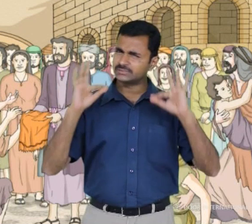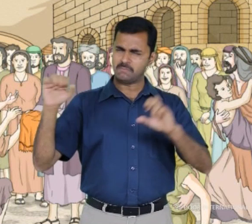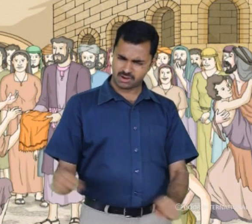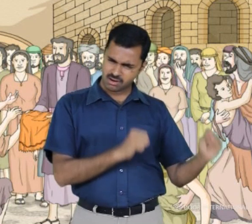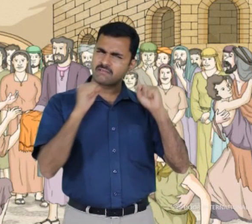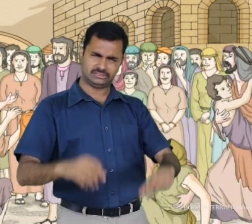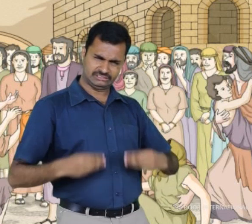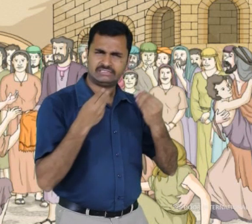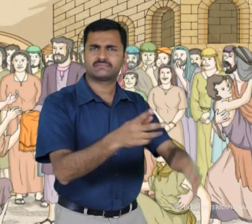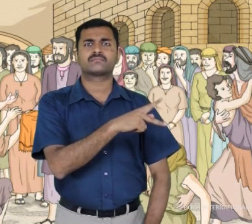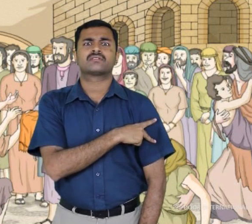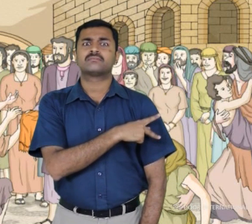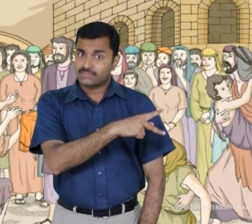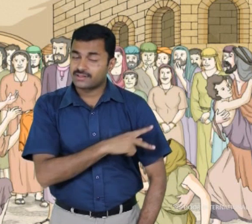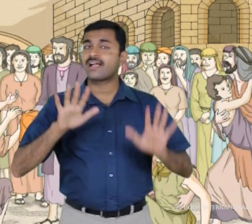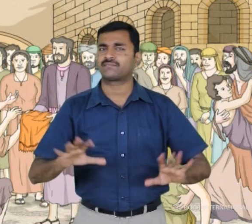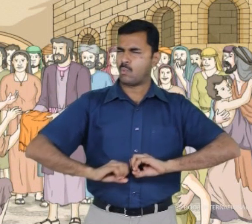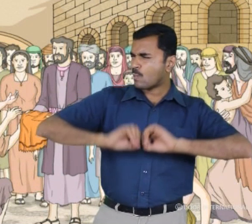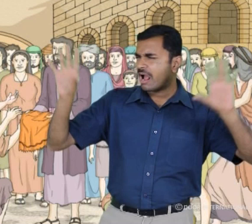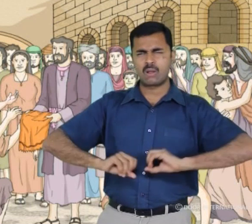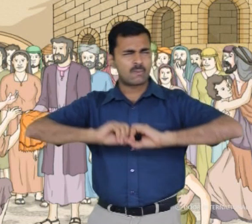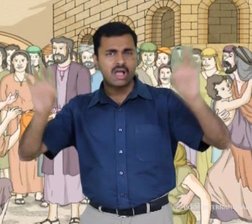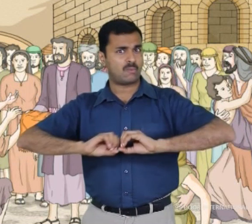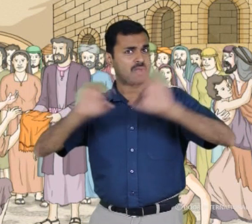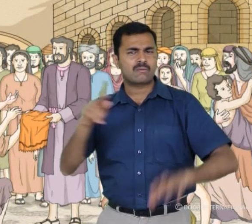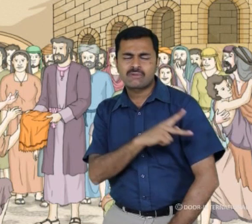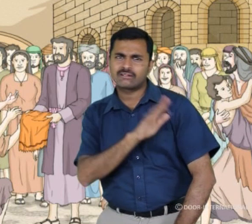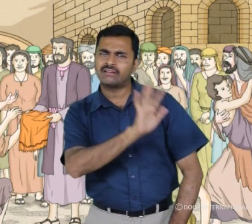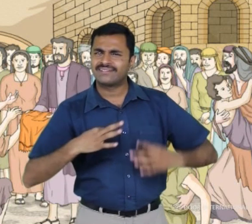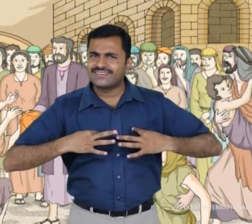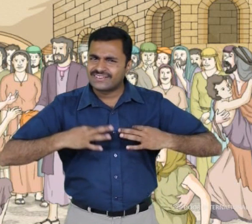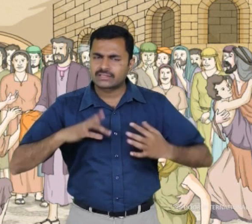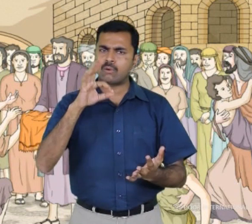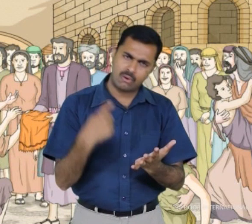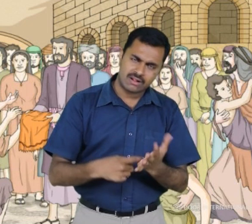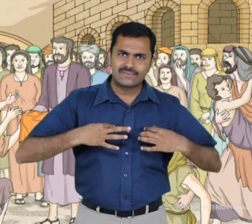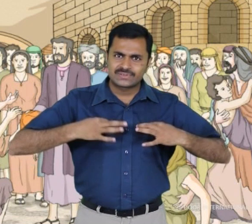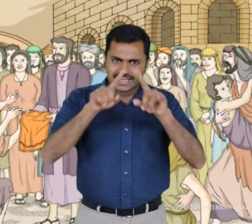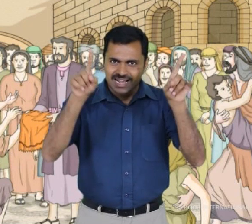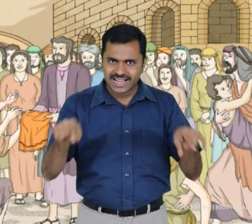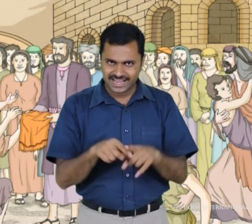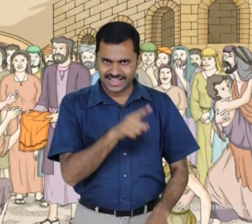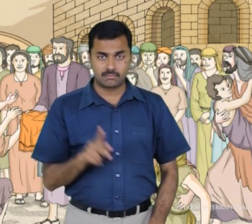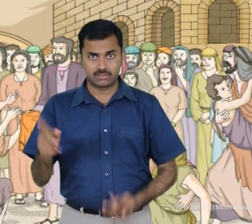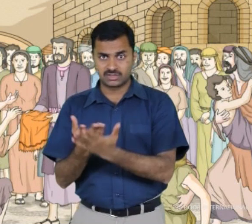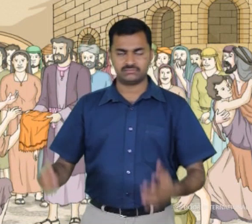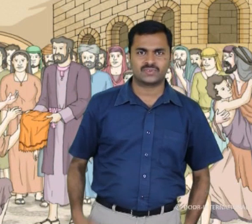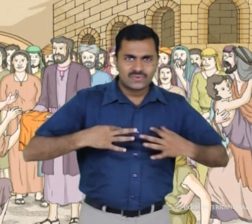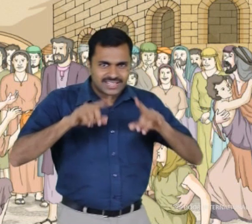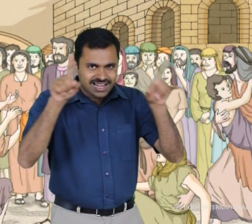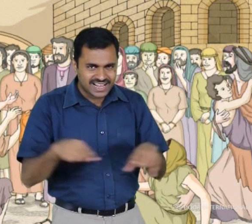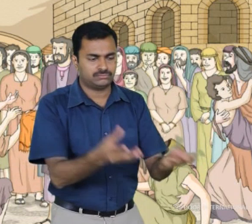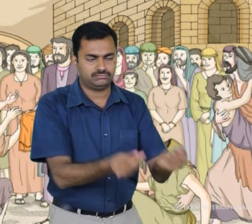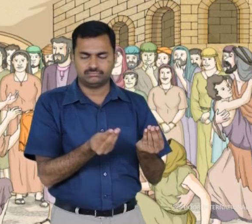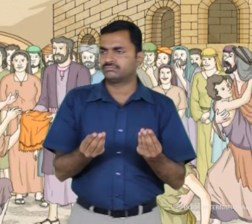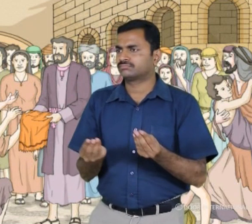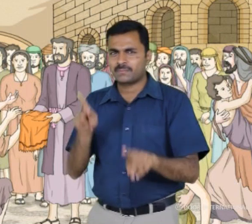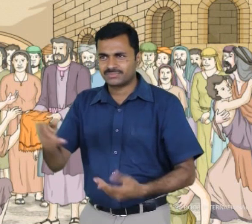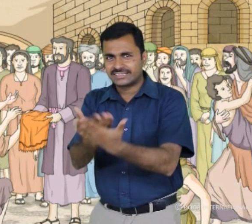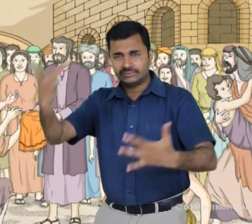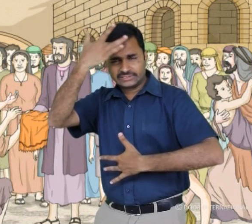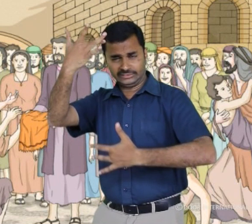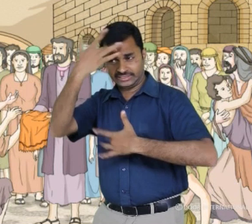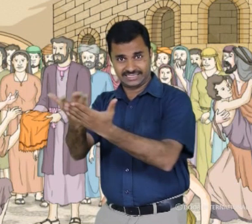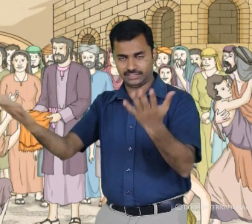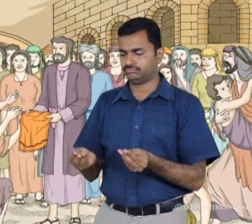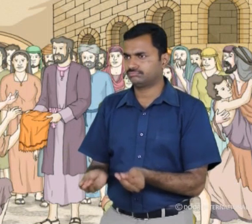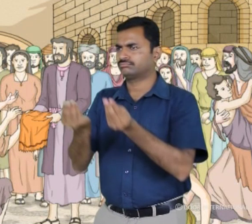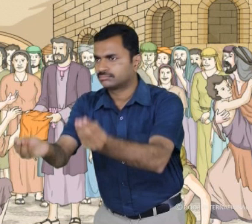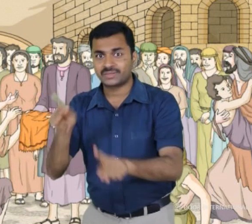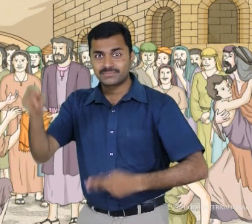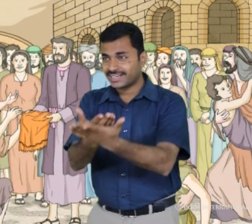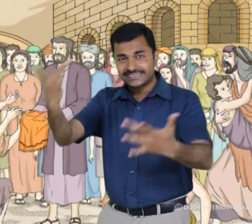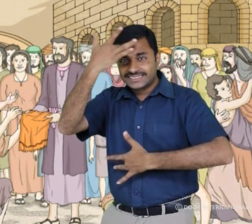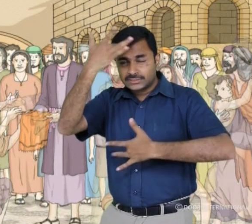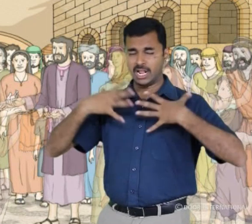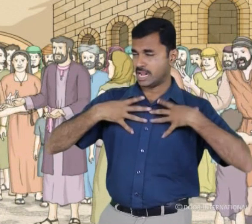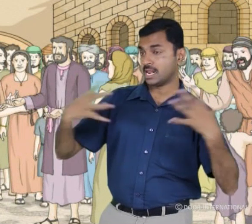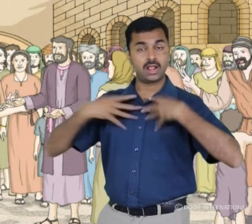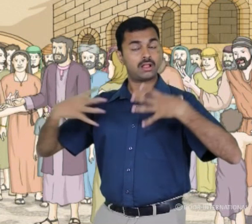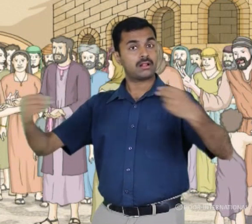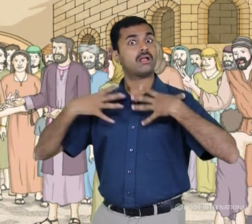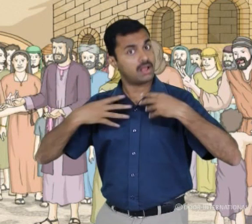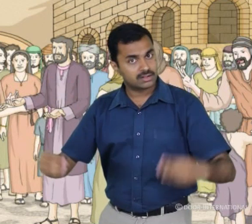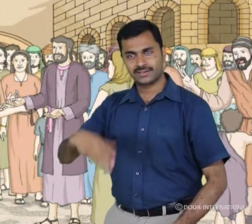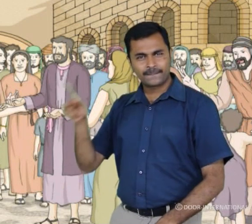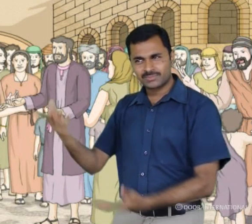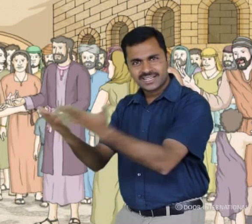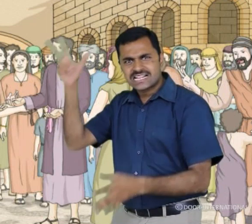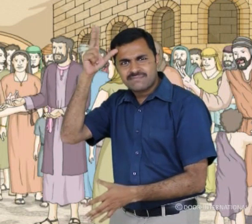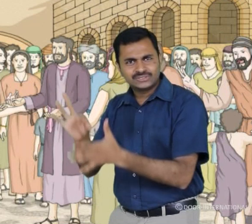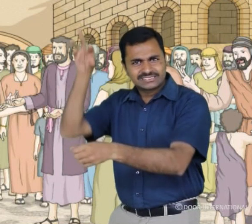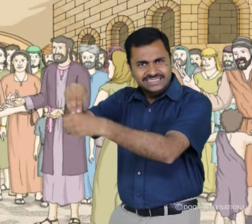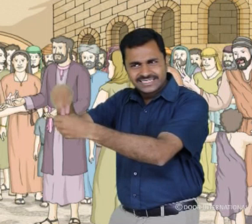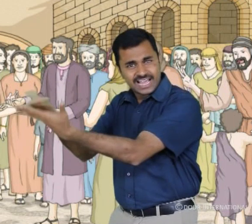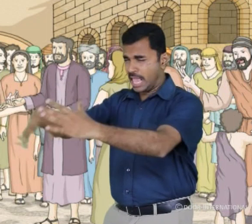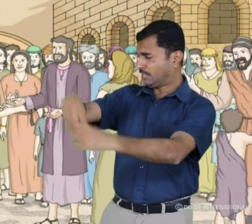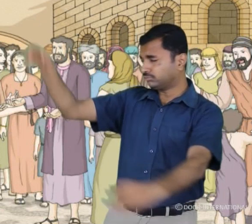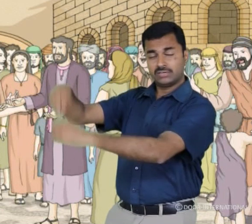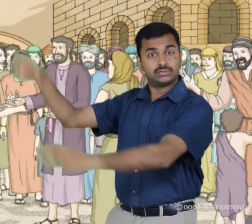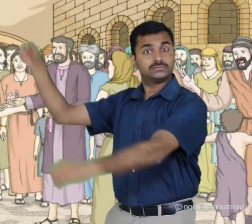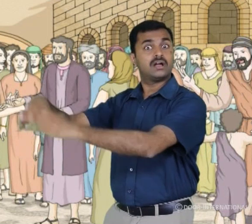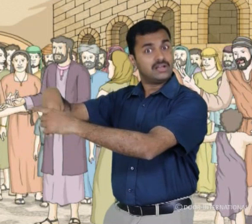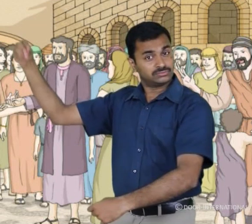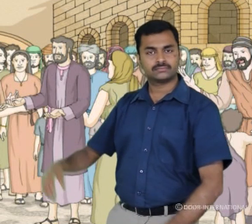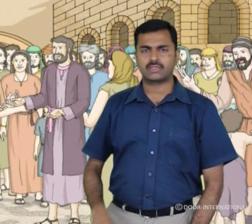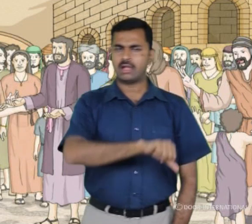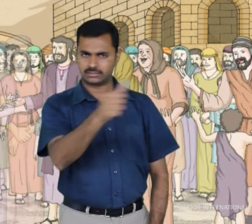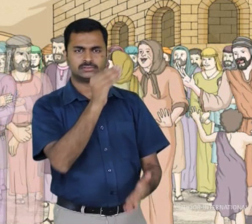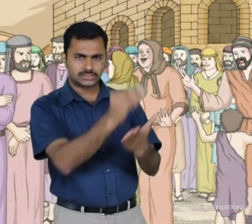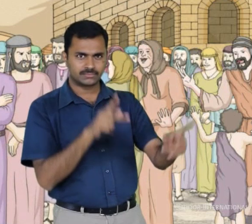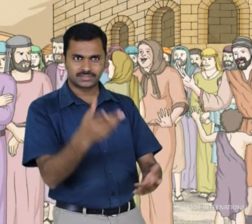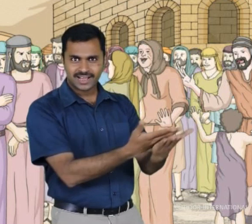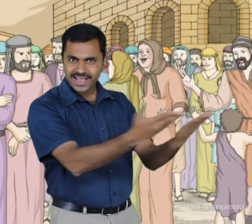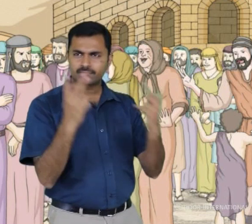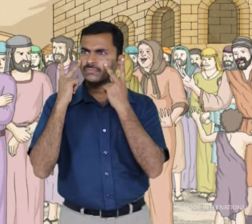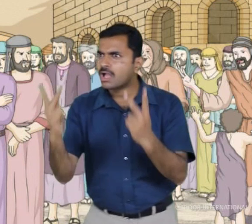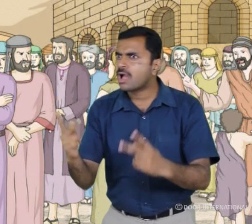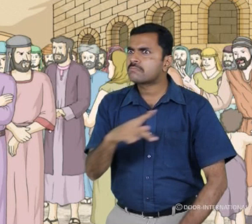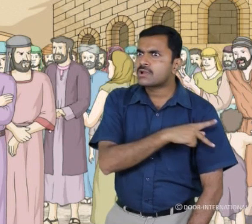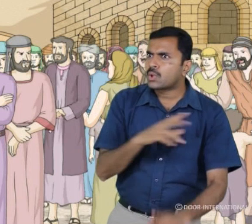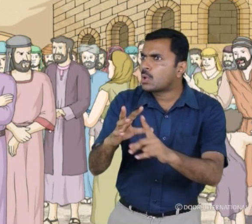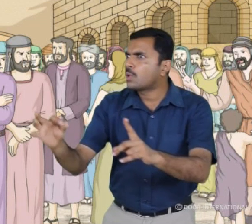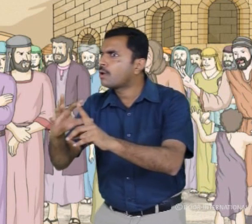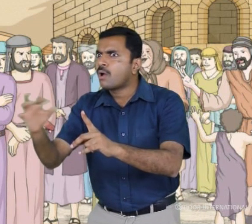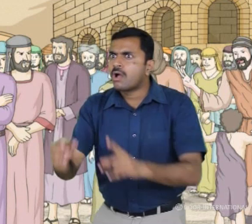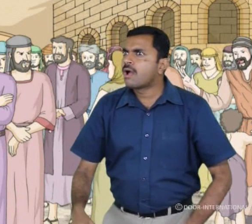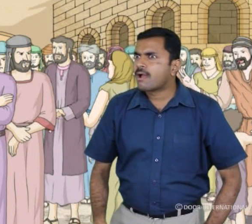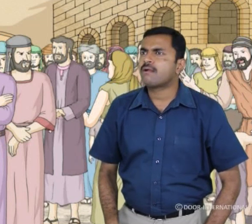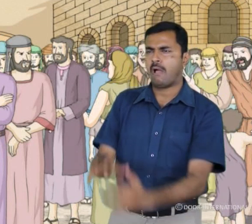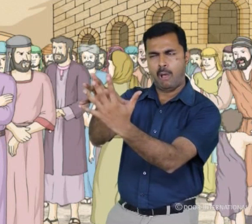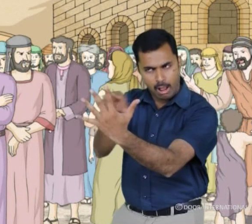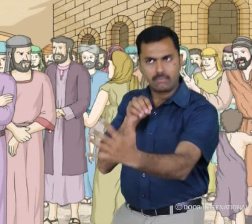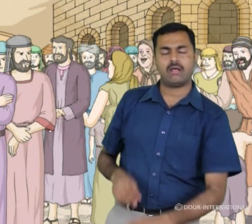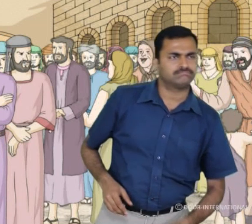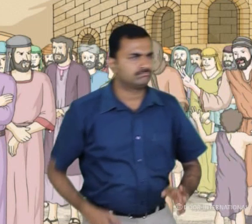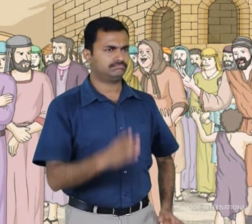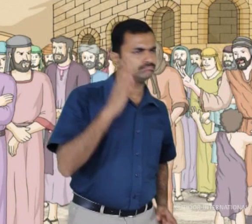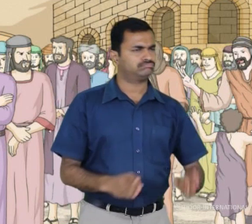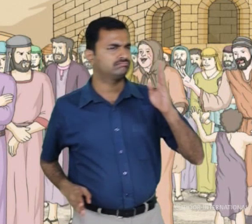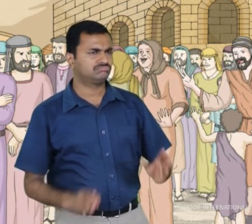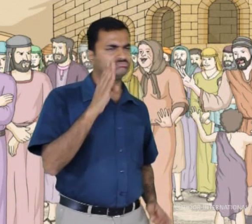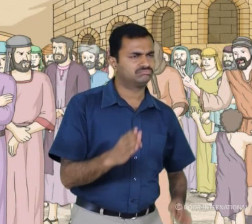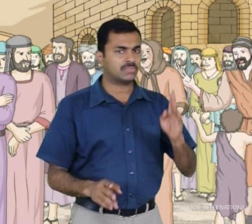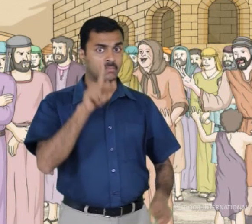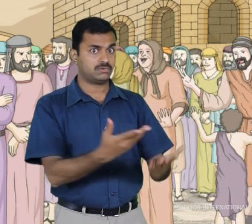God did extraordinary miracles through the hands of Paul, so that even handkerchiefs and aprons that had touched him were taken to the sick, and the diseases and evil spirits left them.